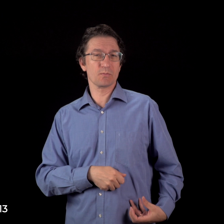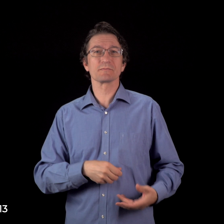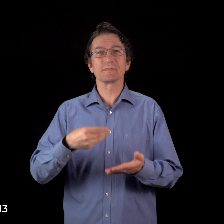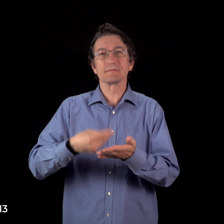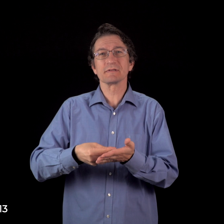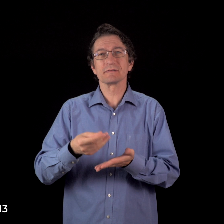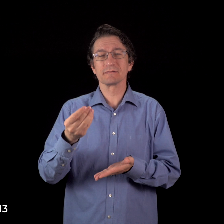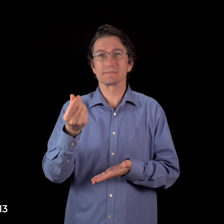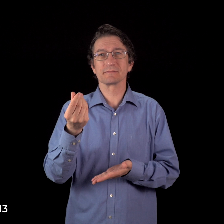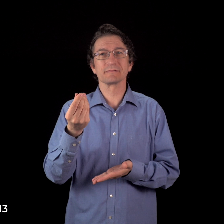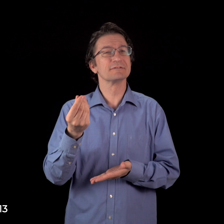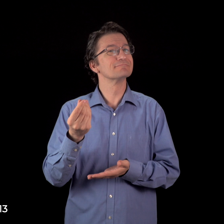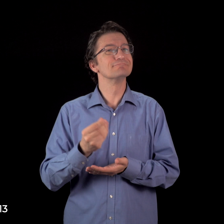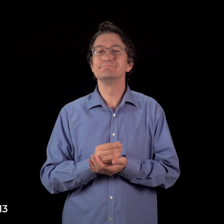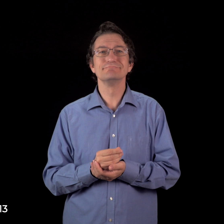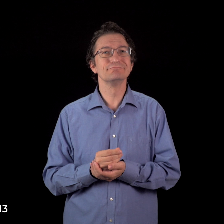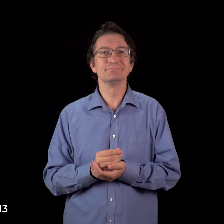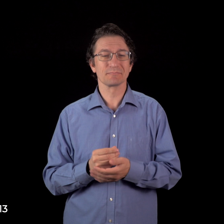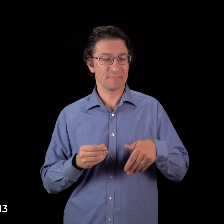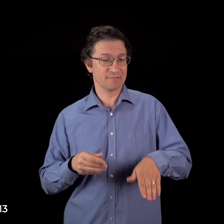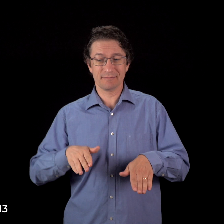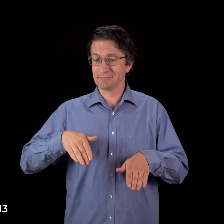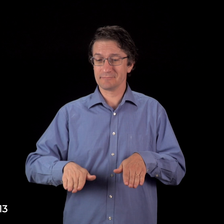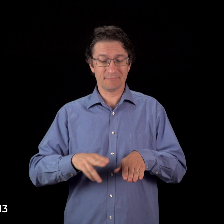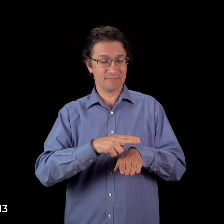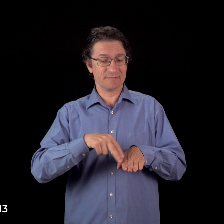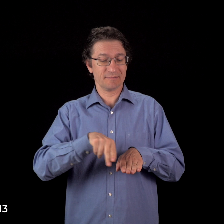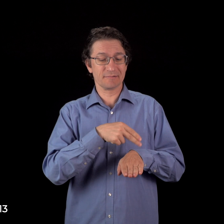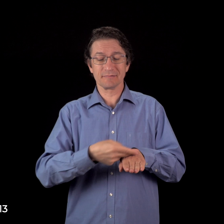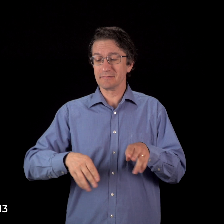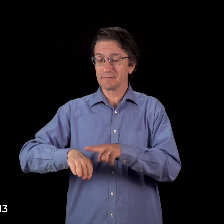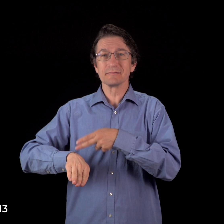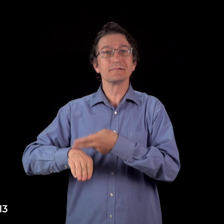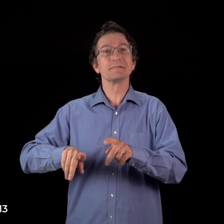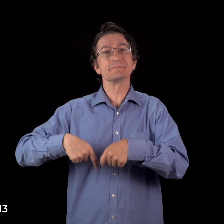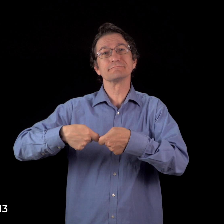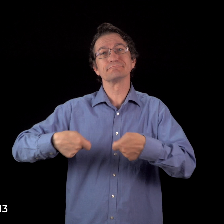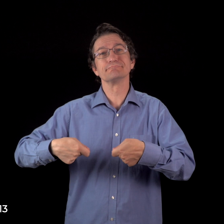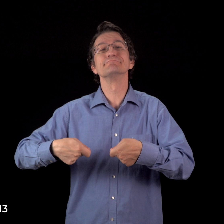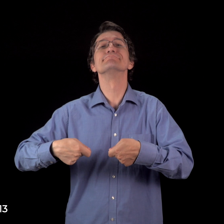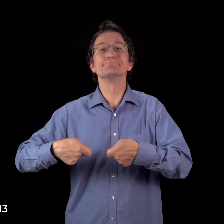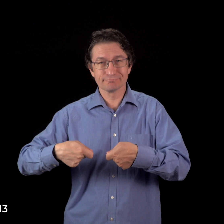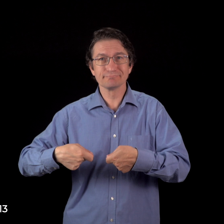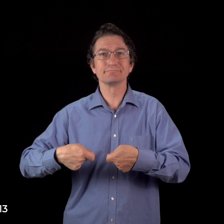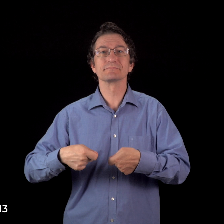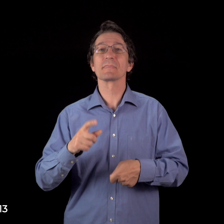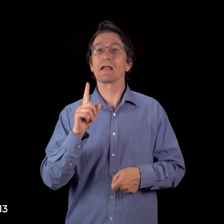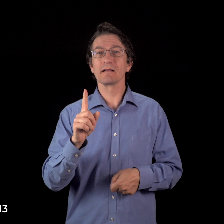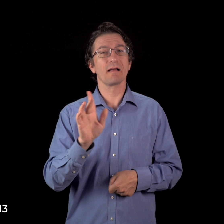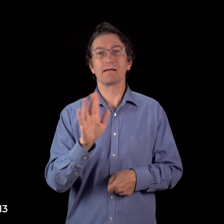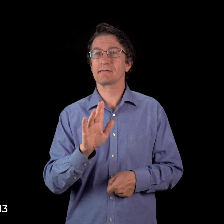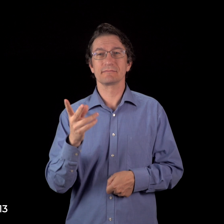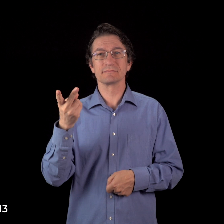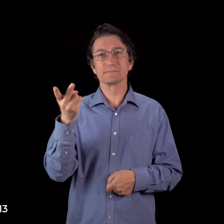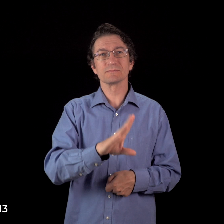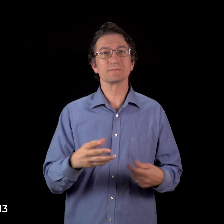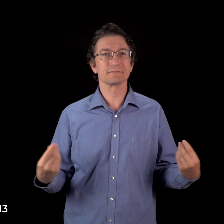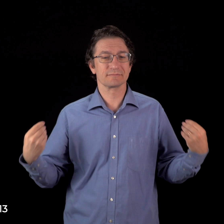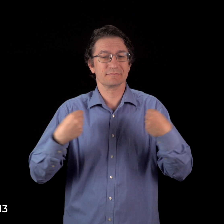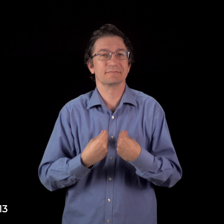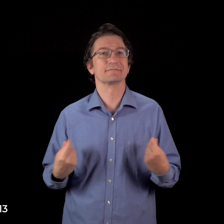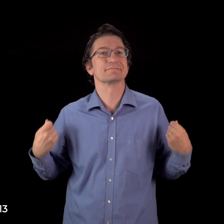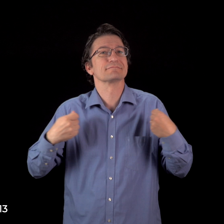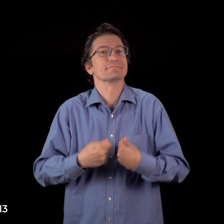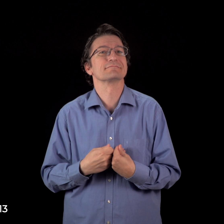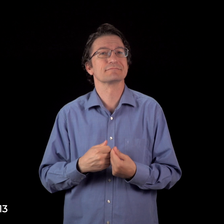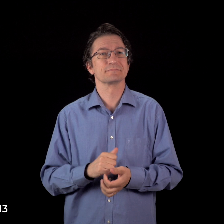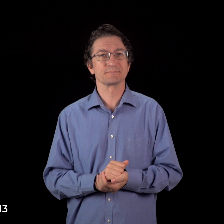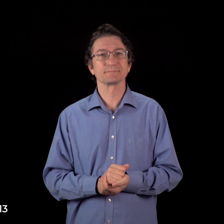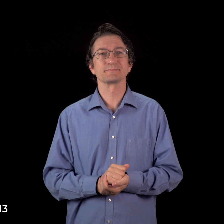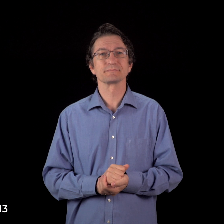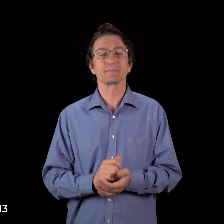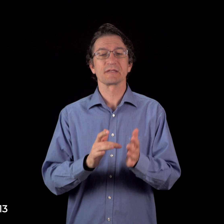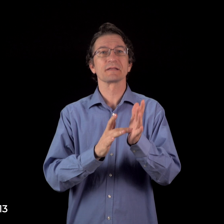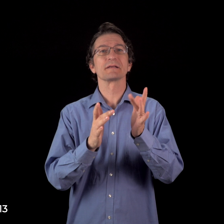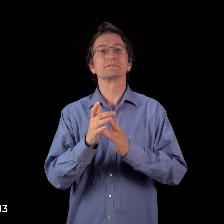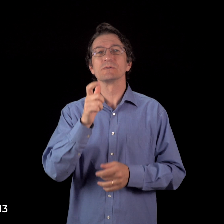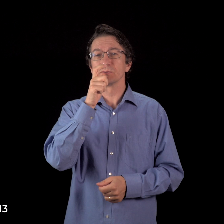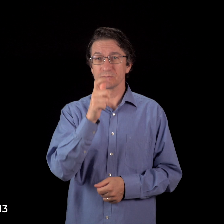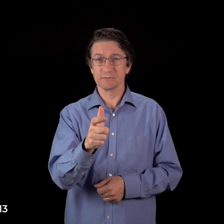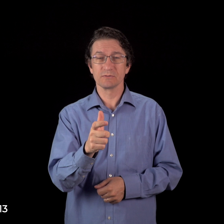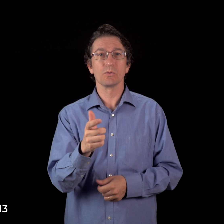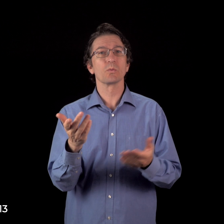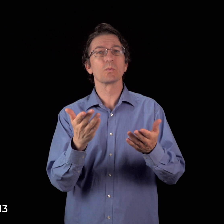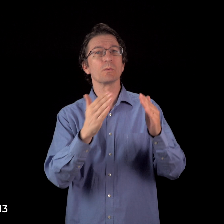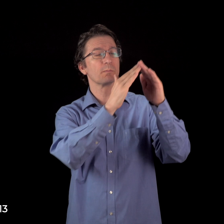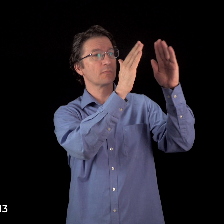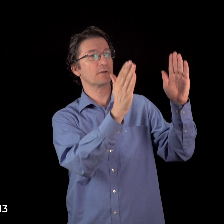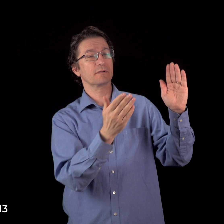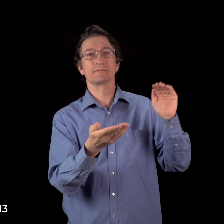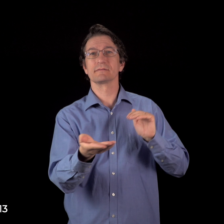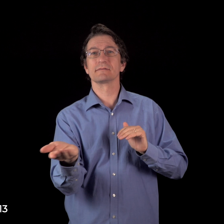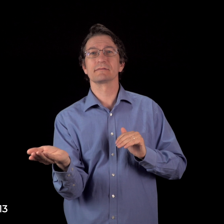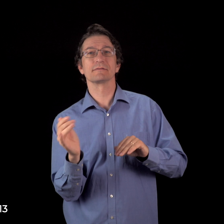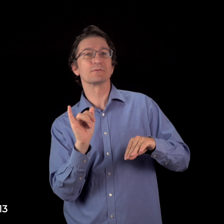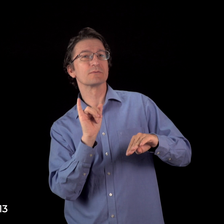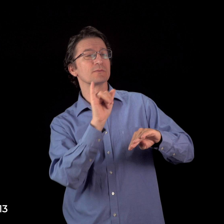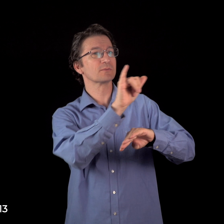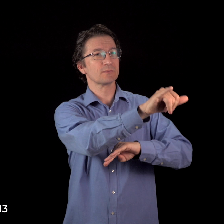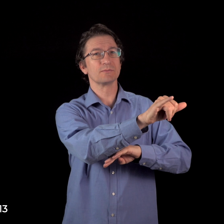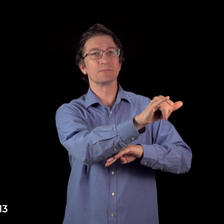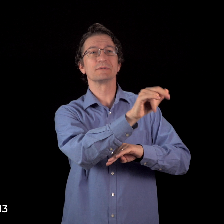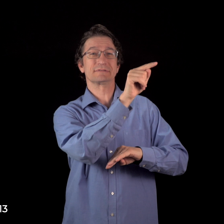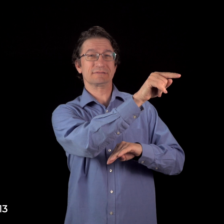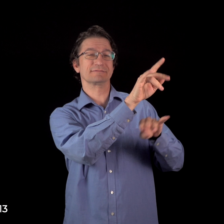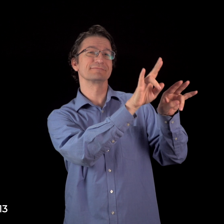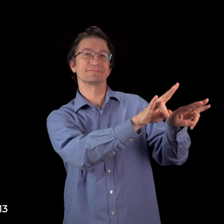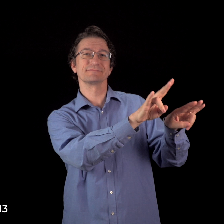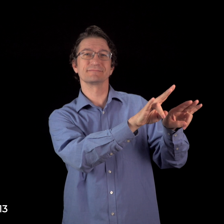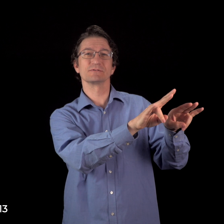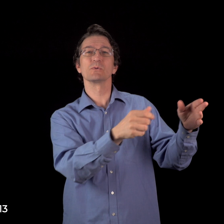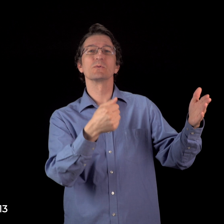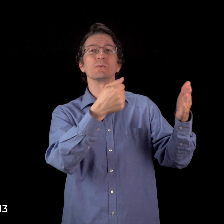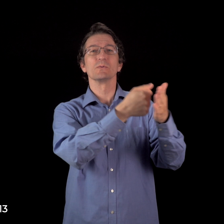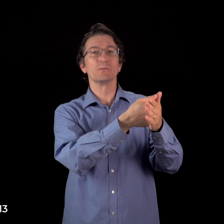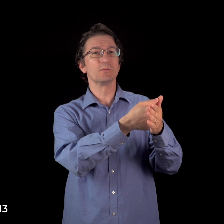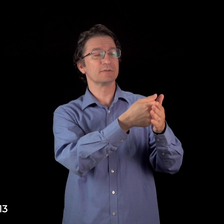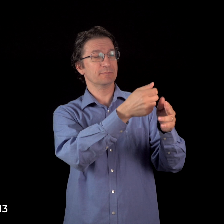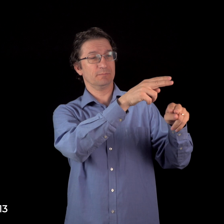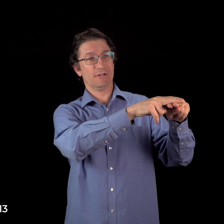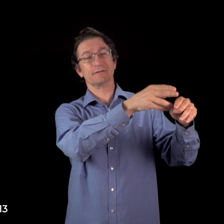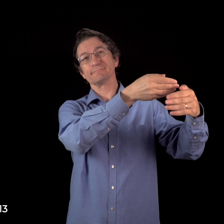And He told them, “When you enter a house, stay there until you leave that area.